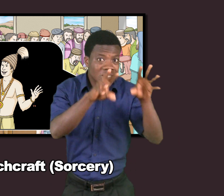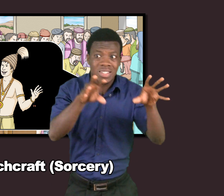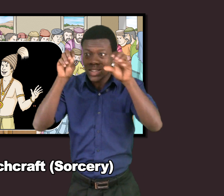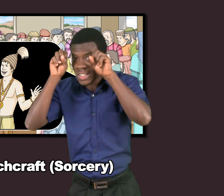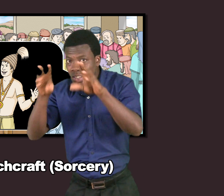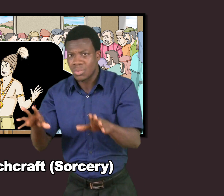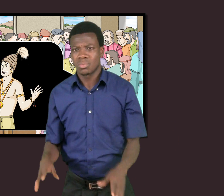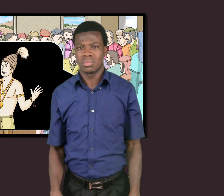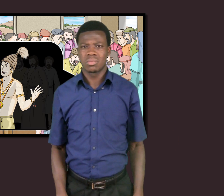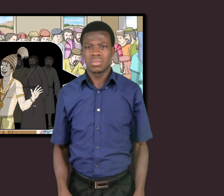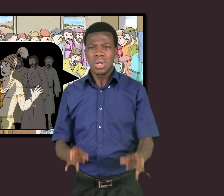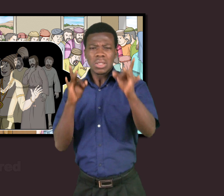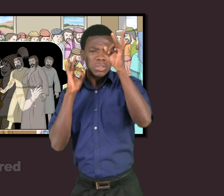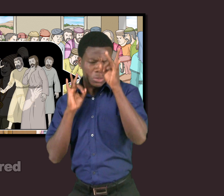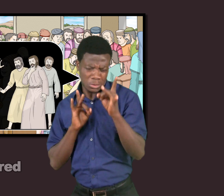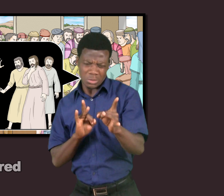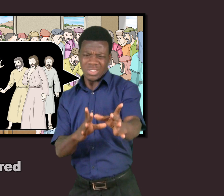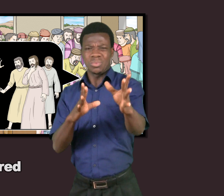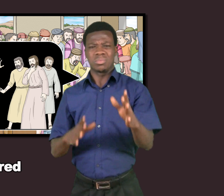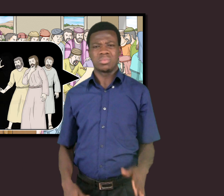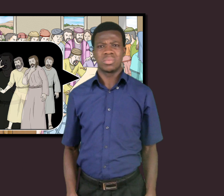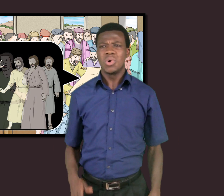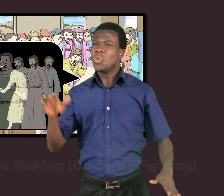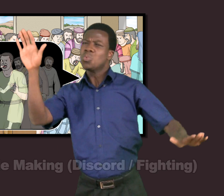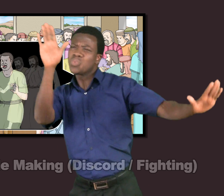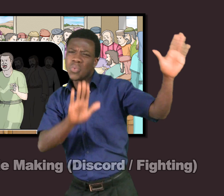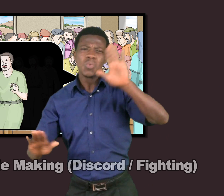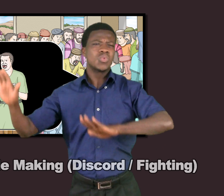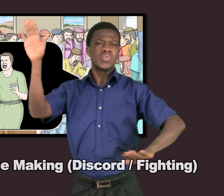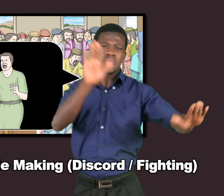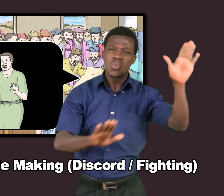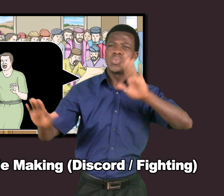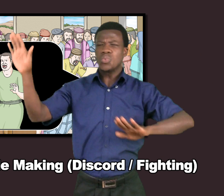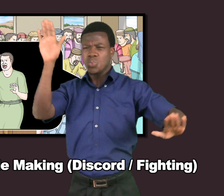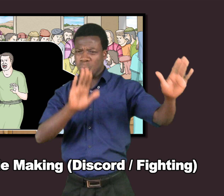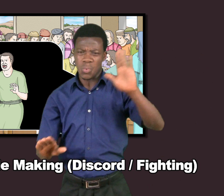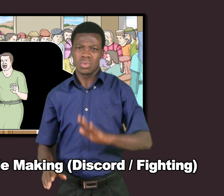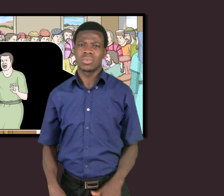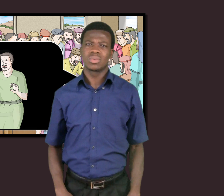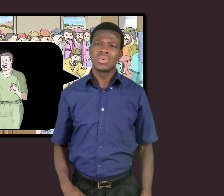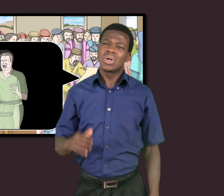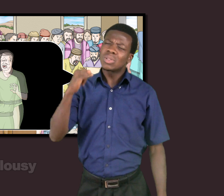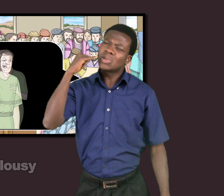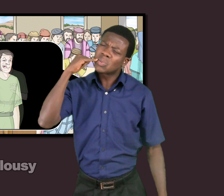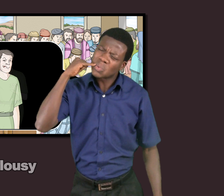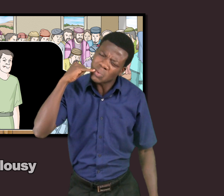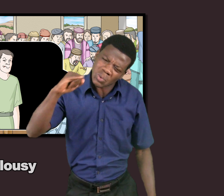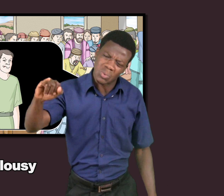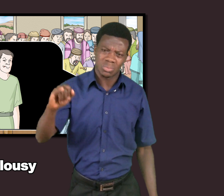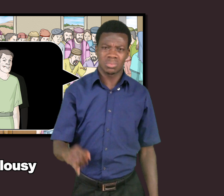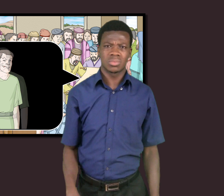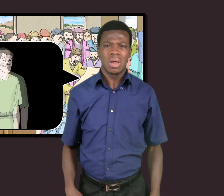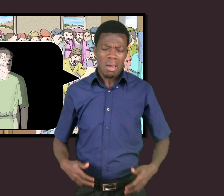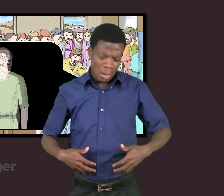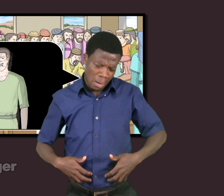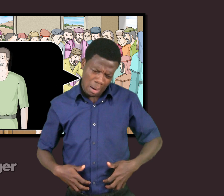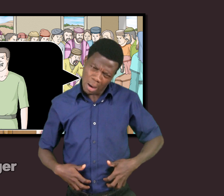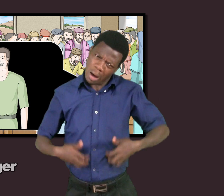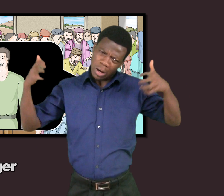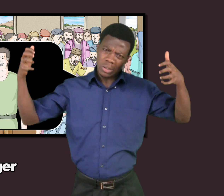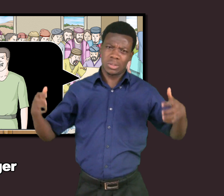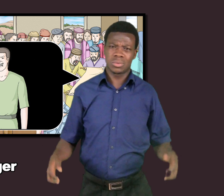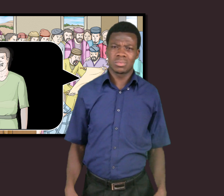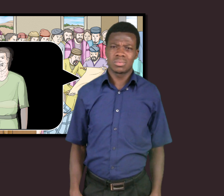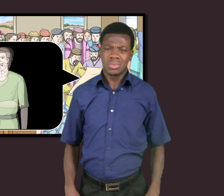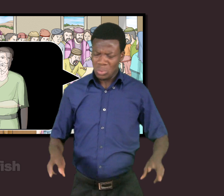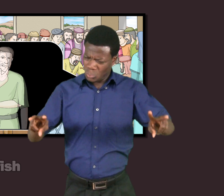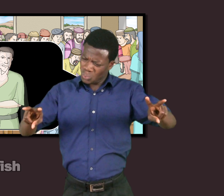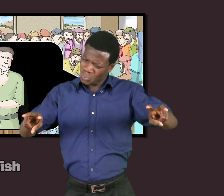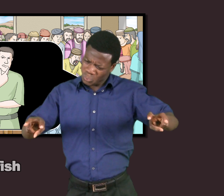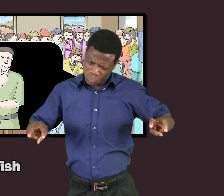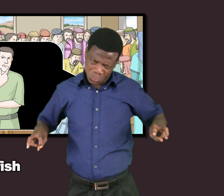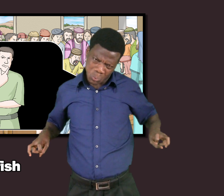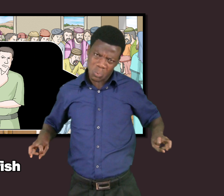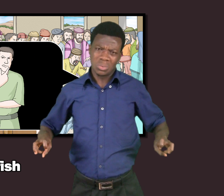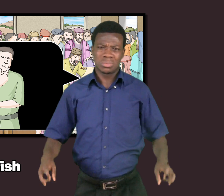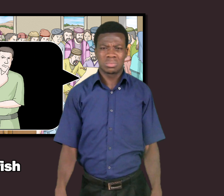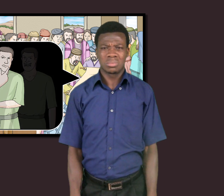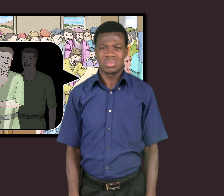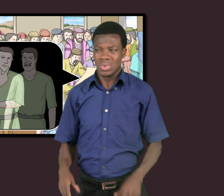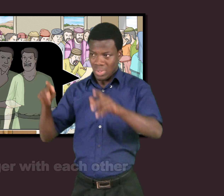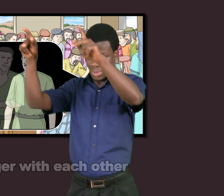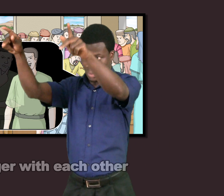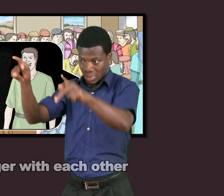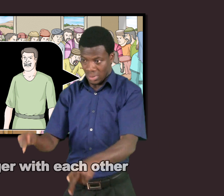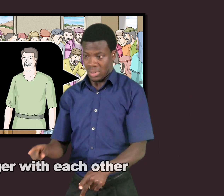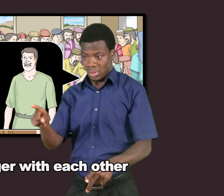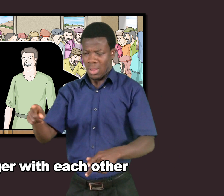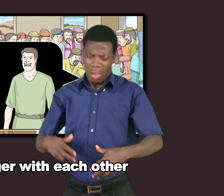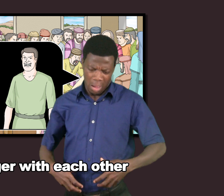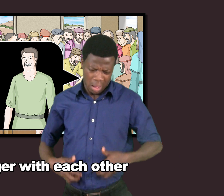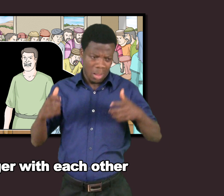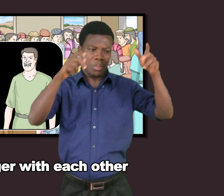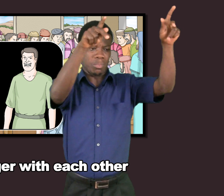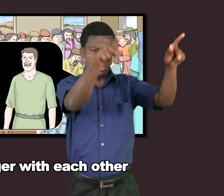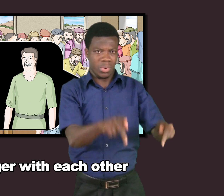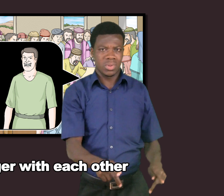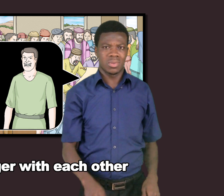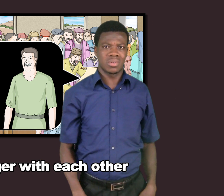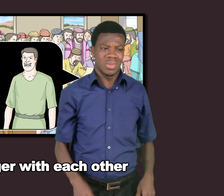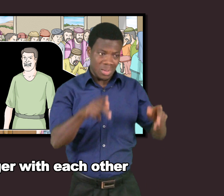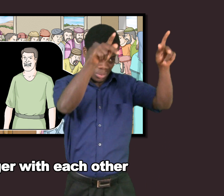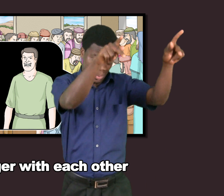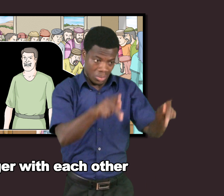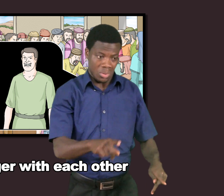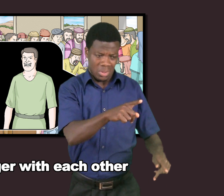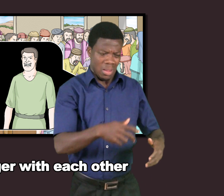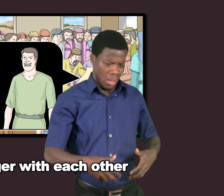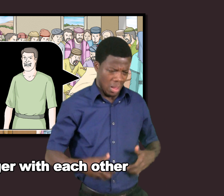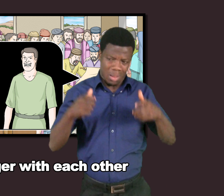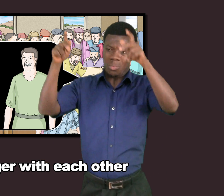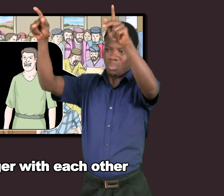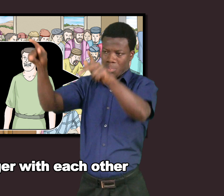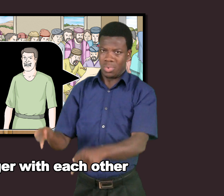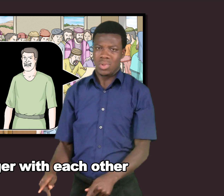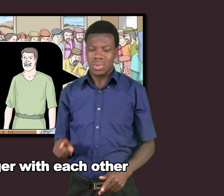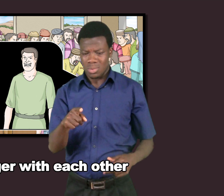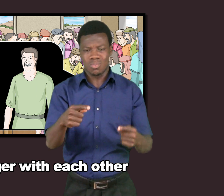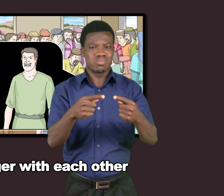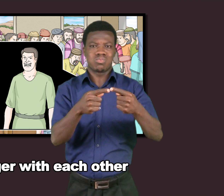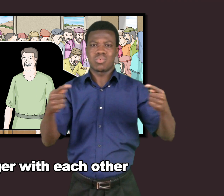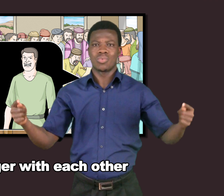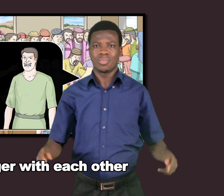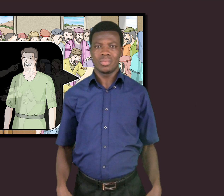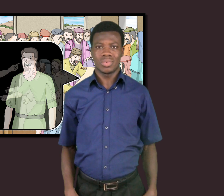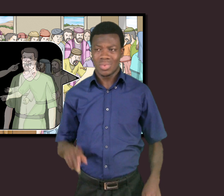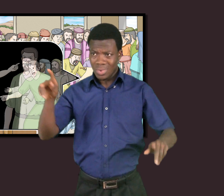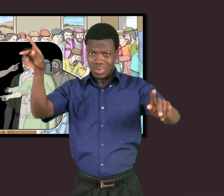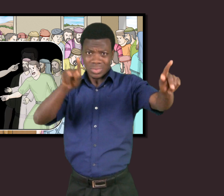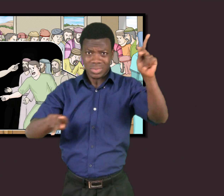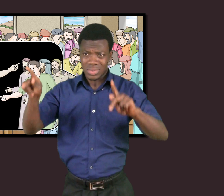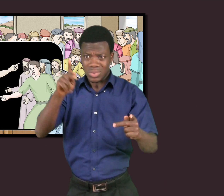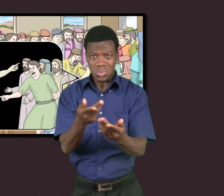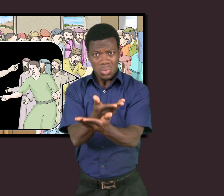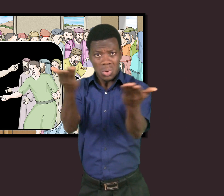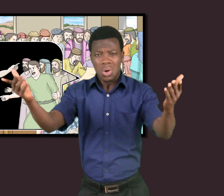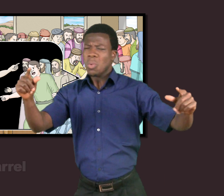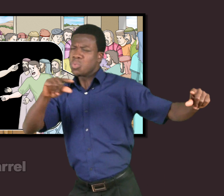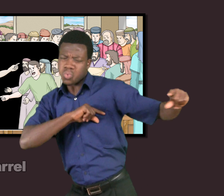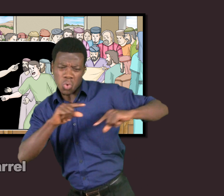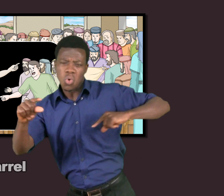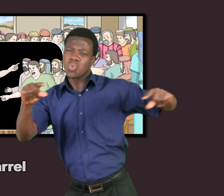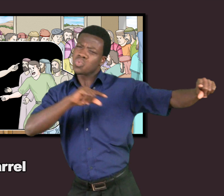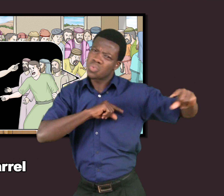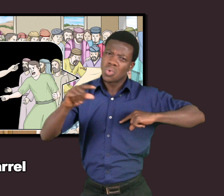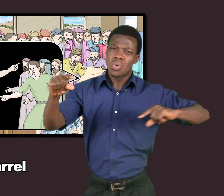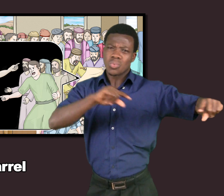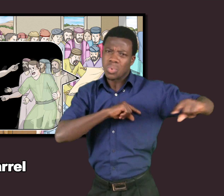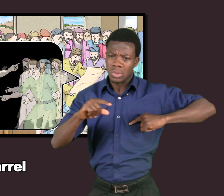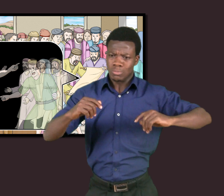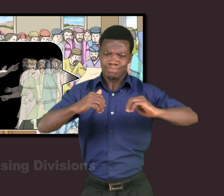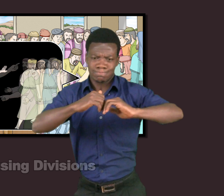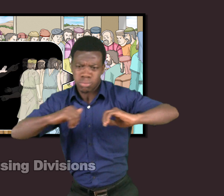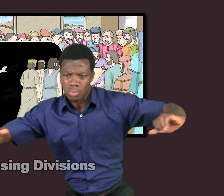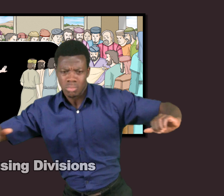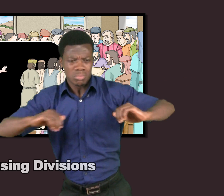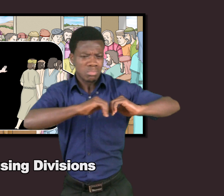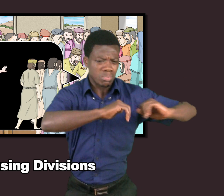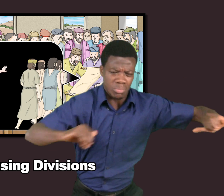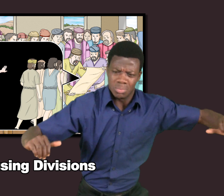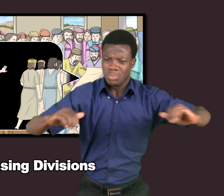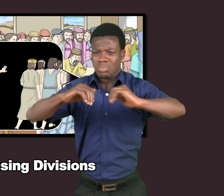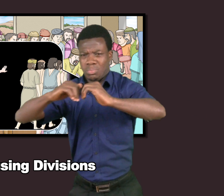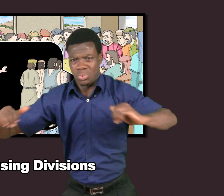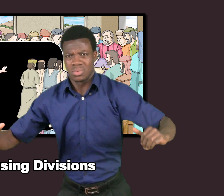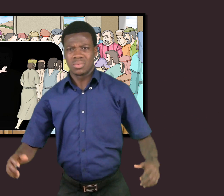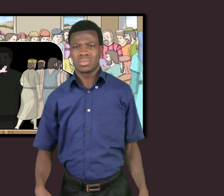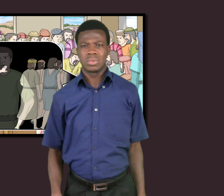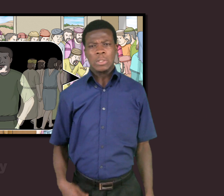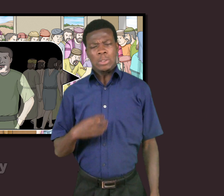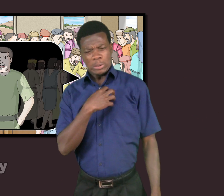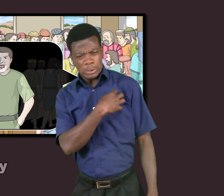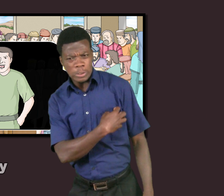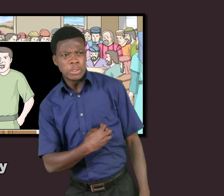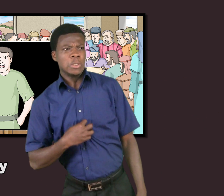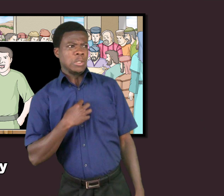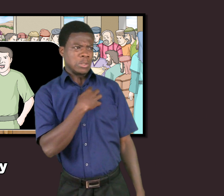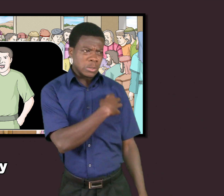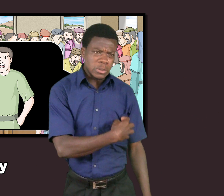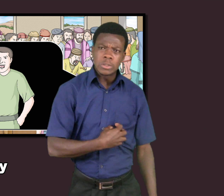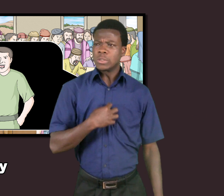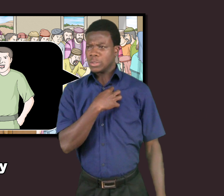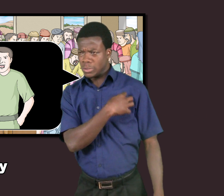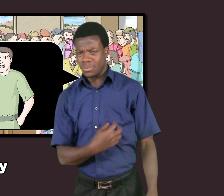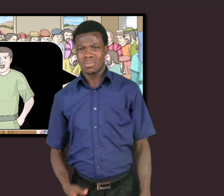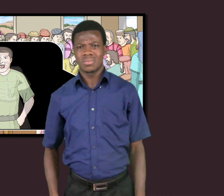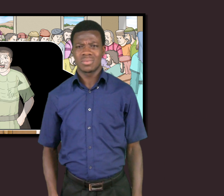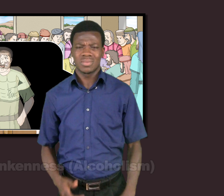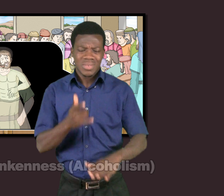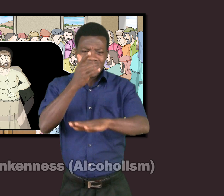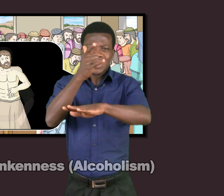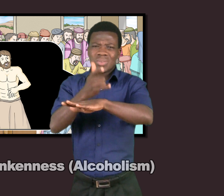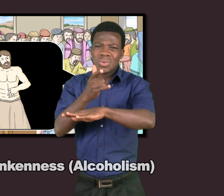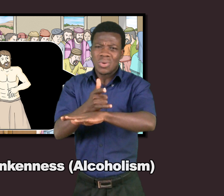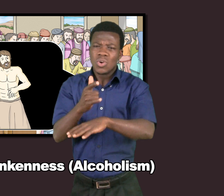hatred, discord, jealousy, and rage; rivalries, divisions, factions, and envy;